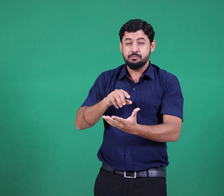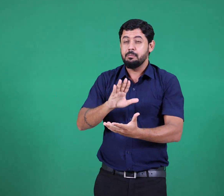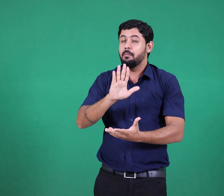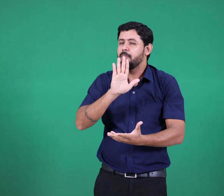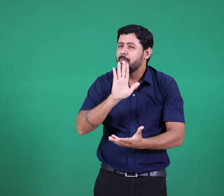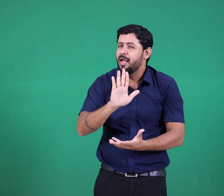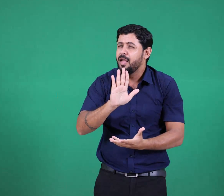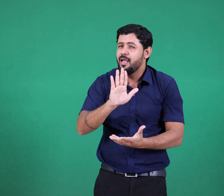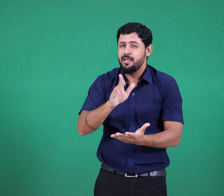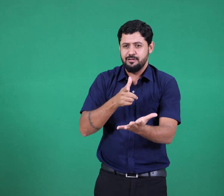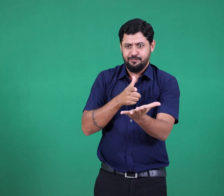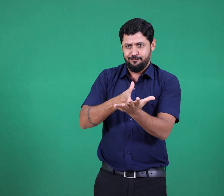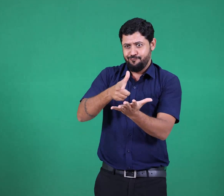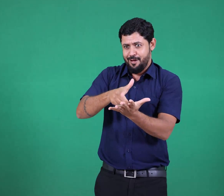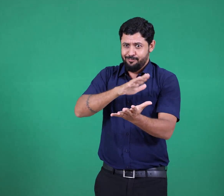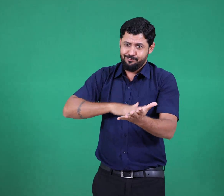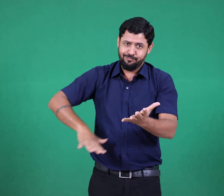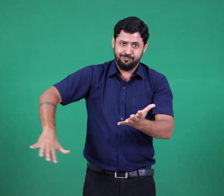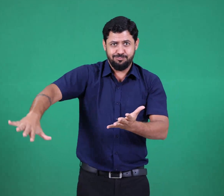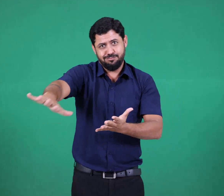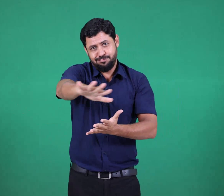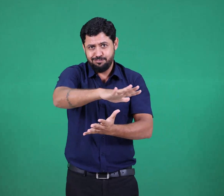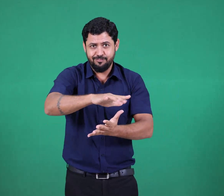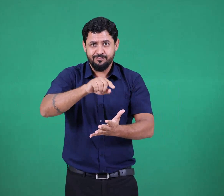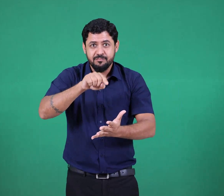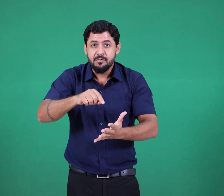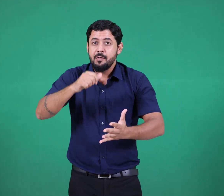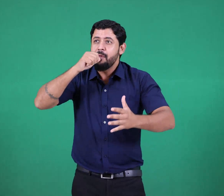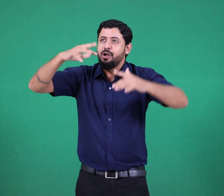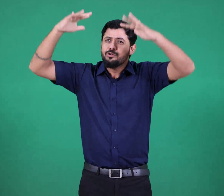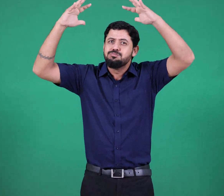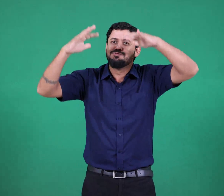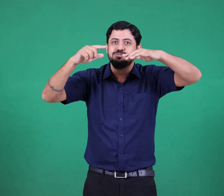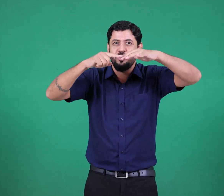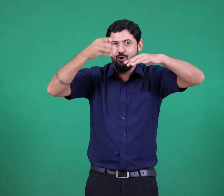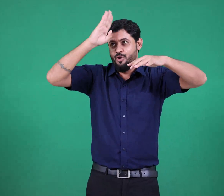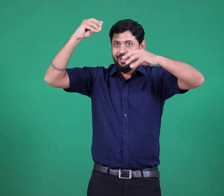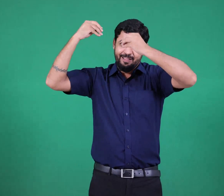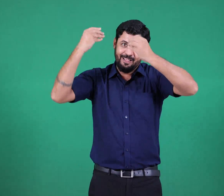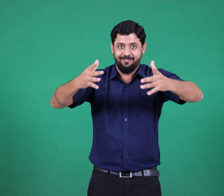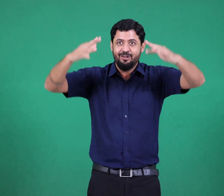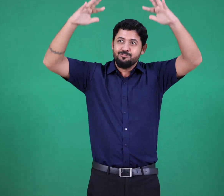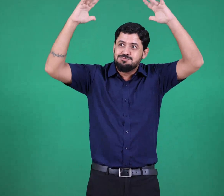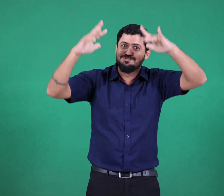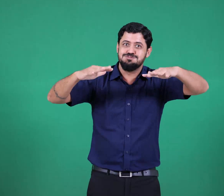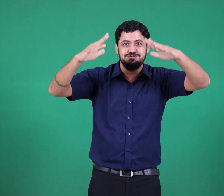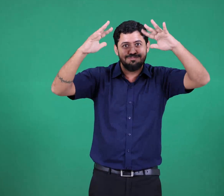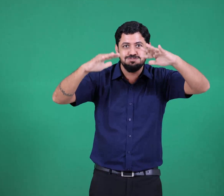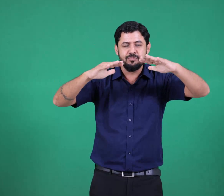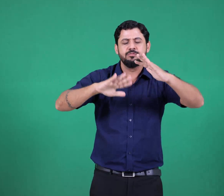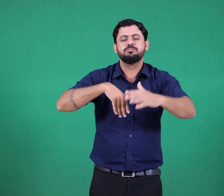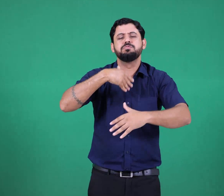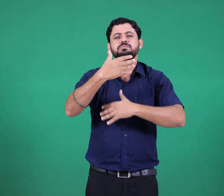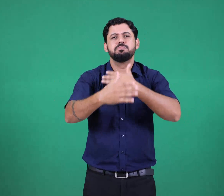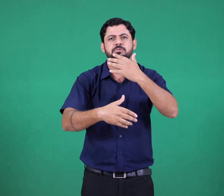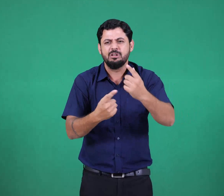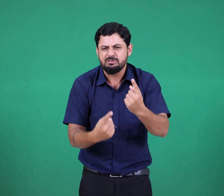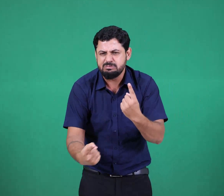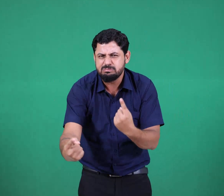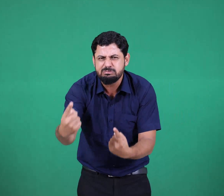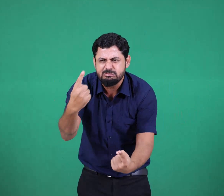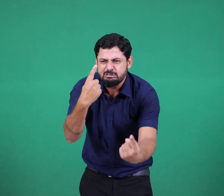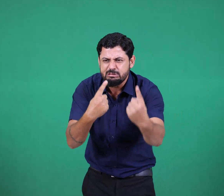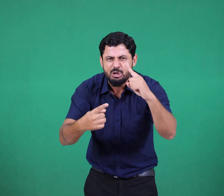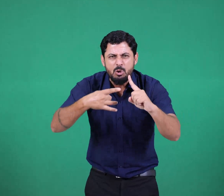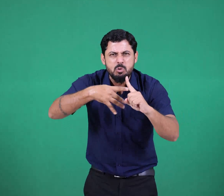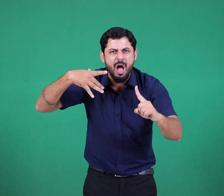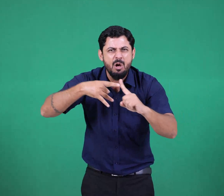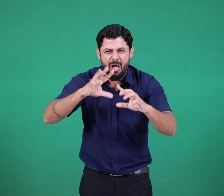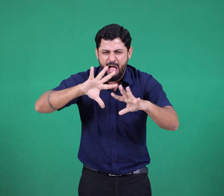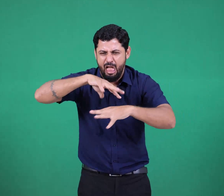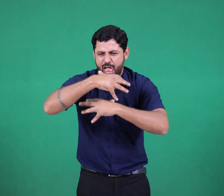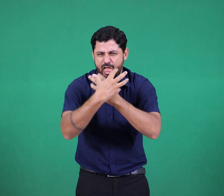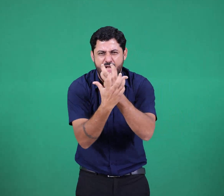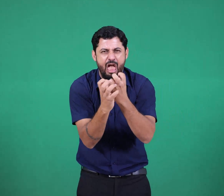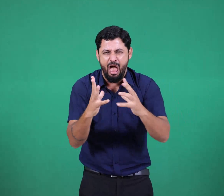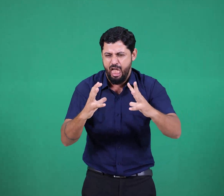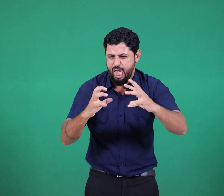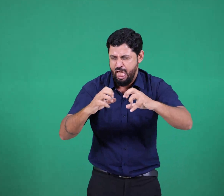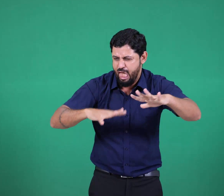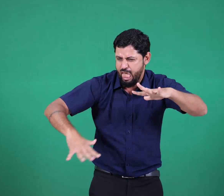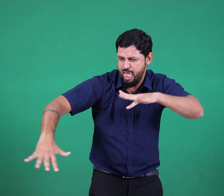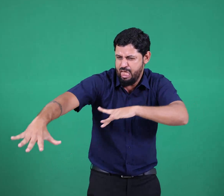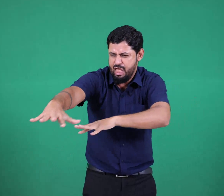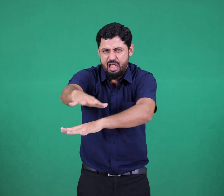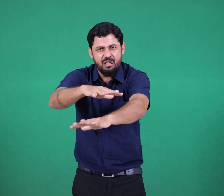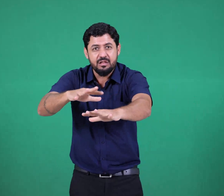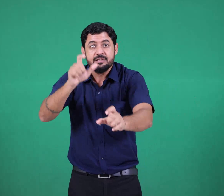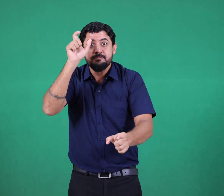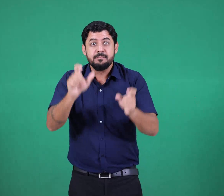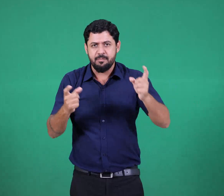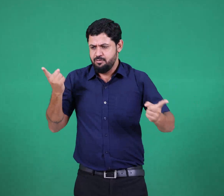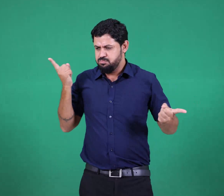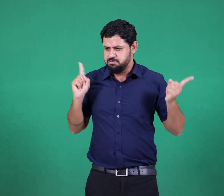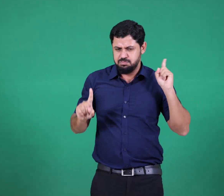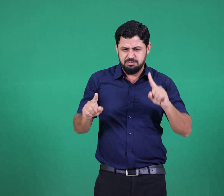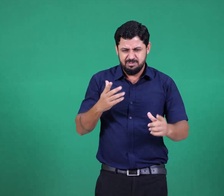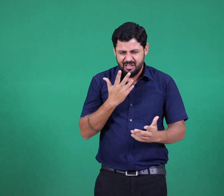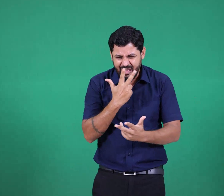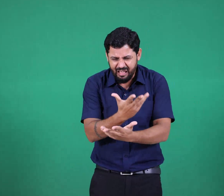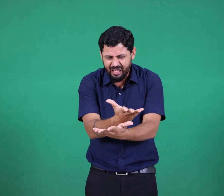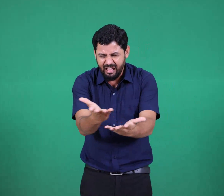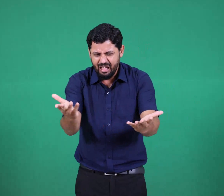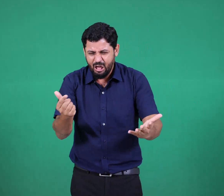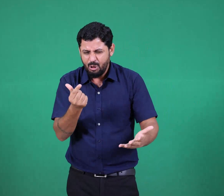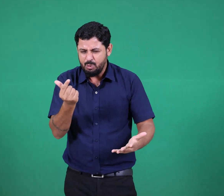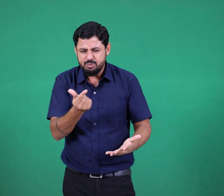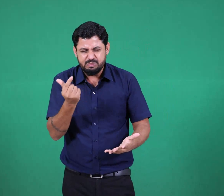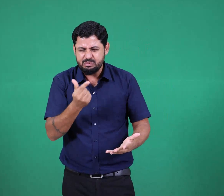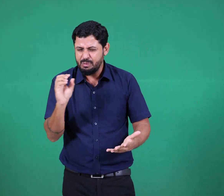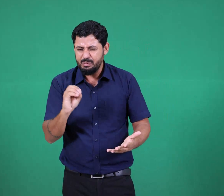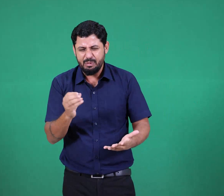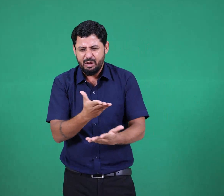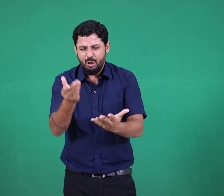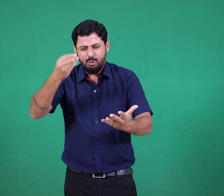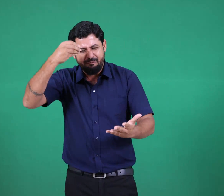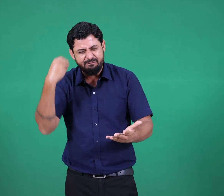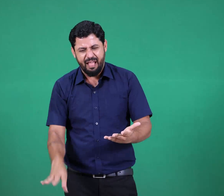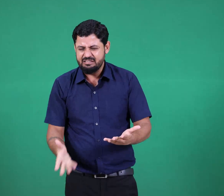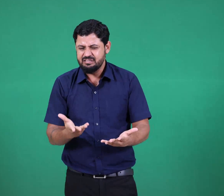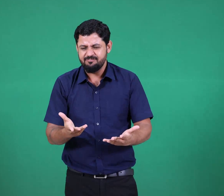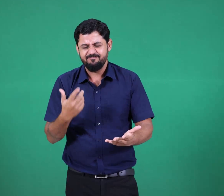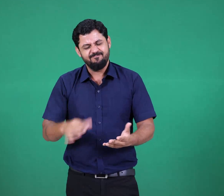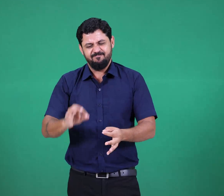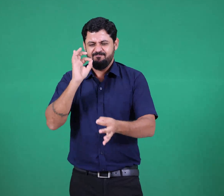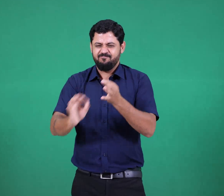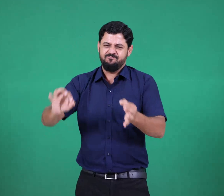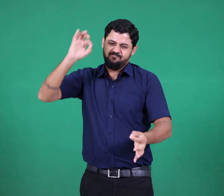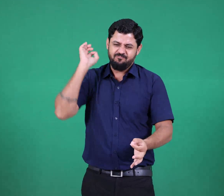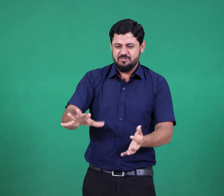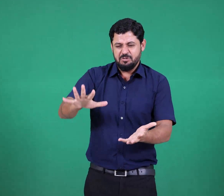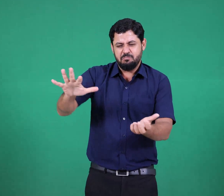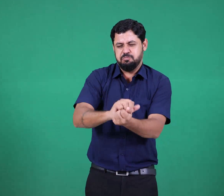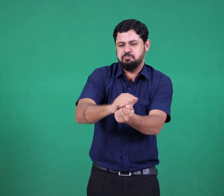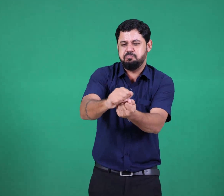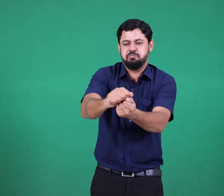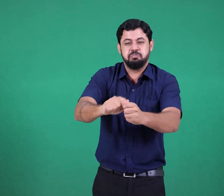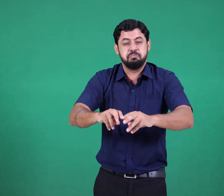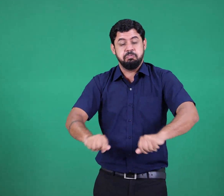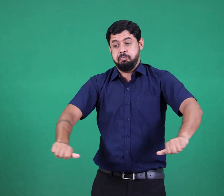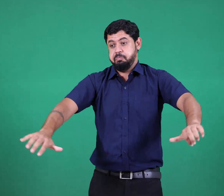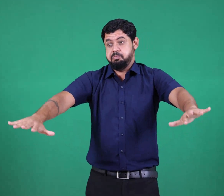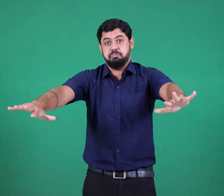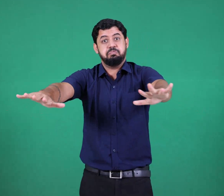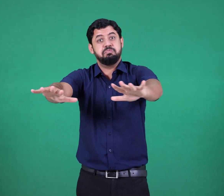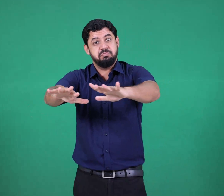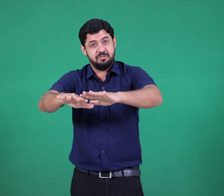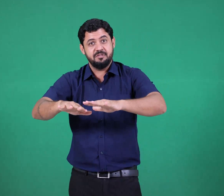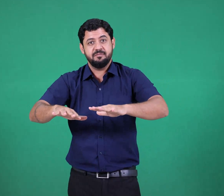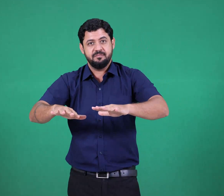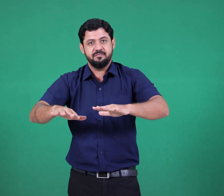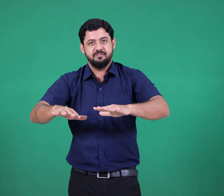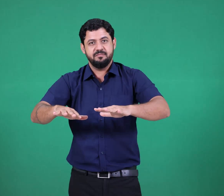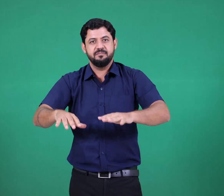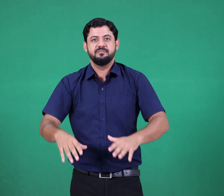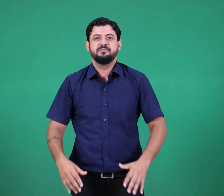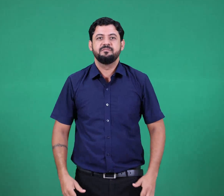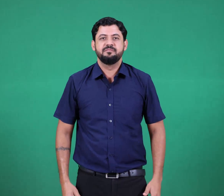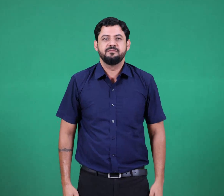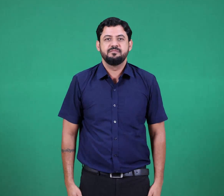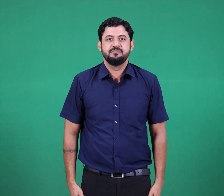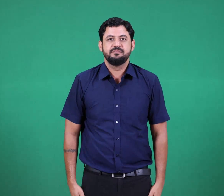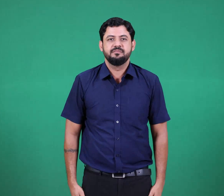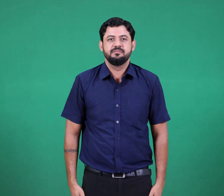But land that produces thorns and thistles is worthless, and its curse is imminent.